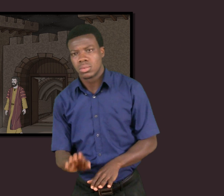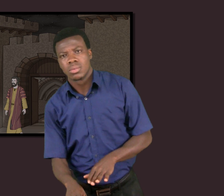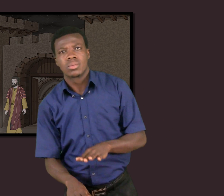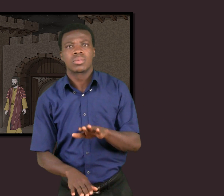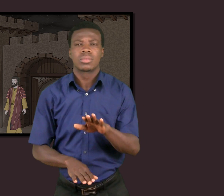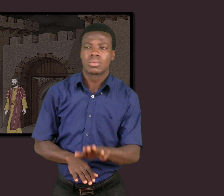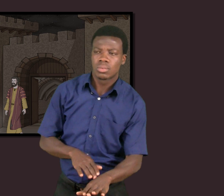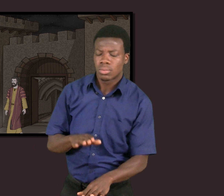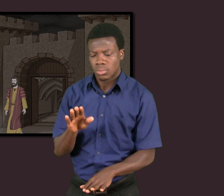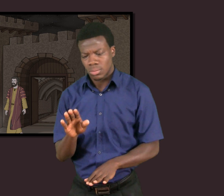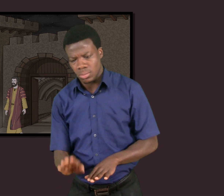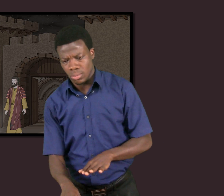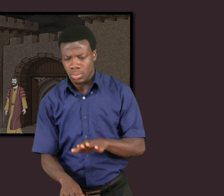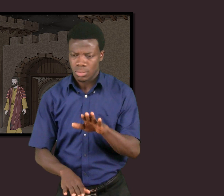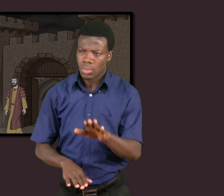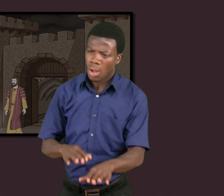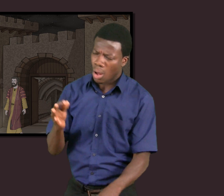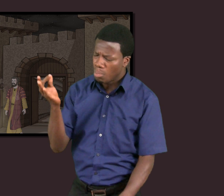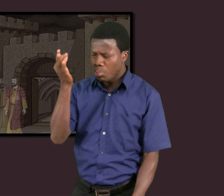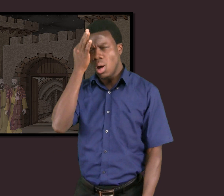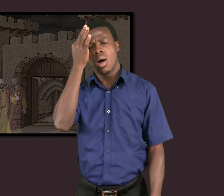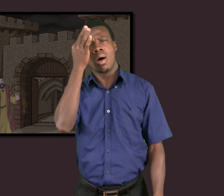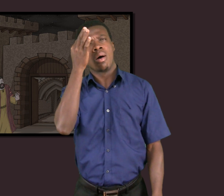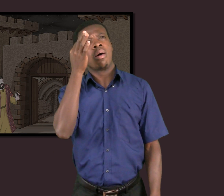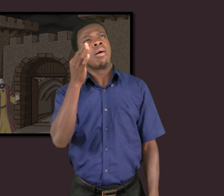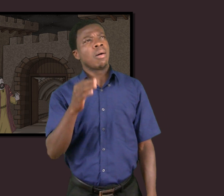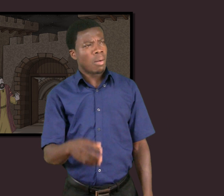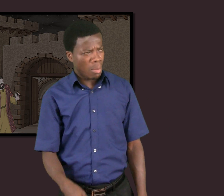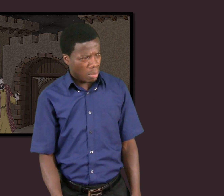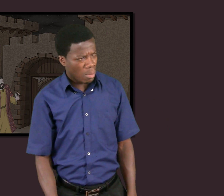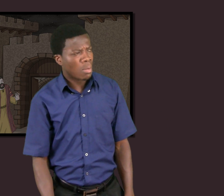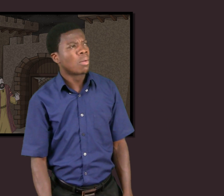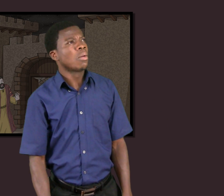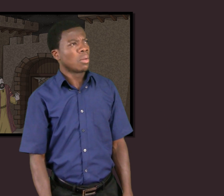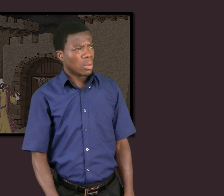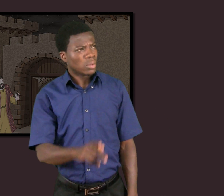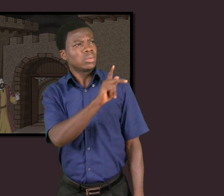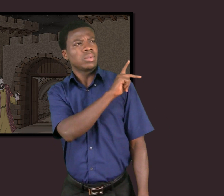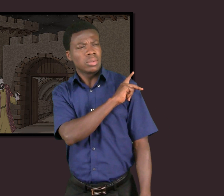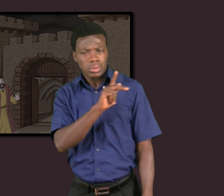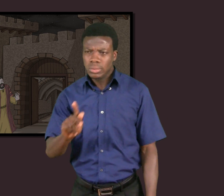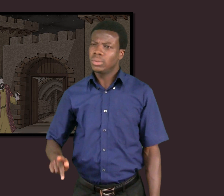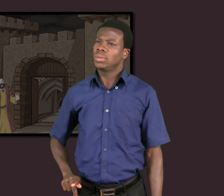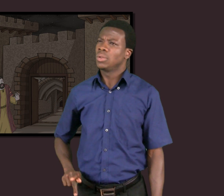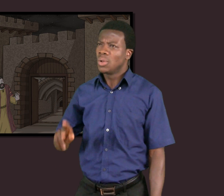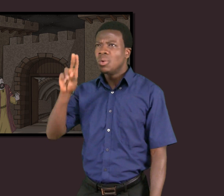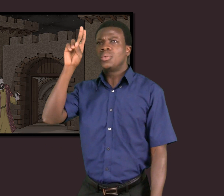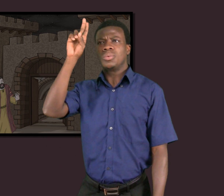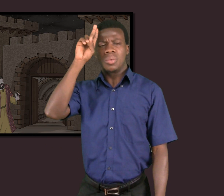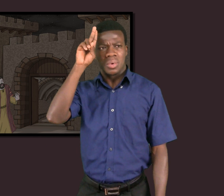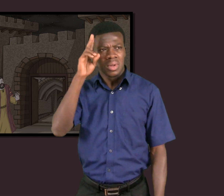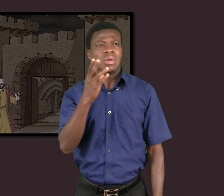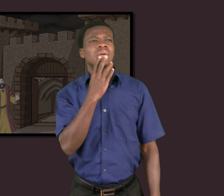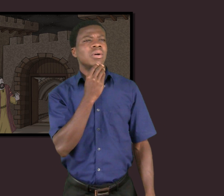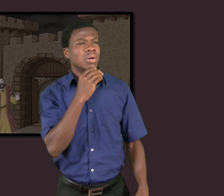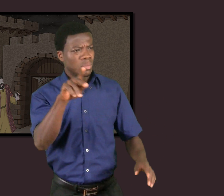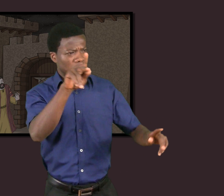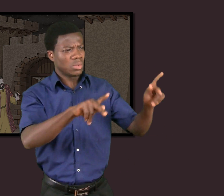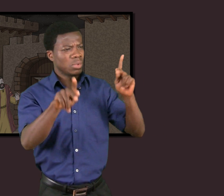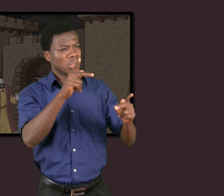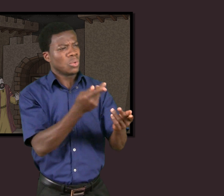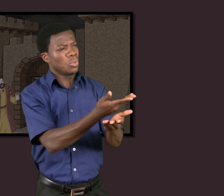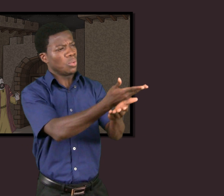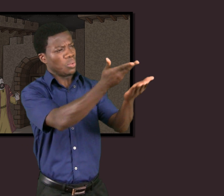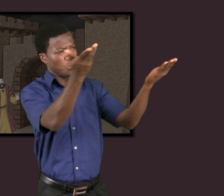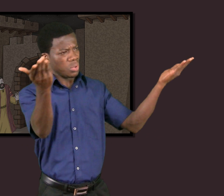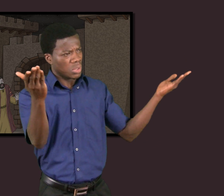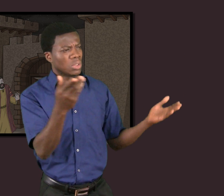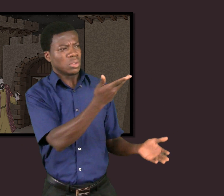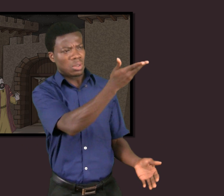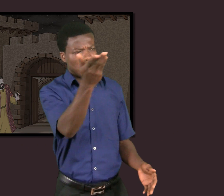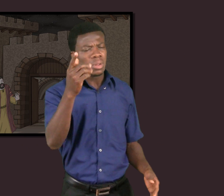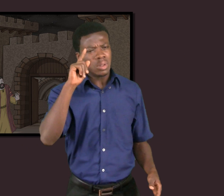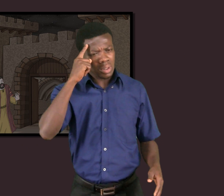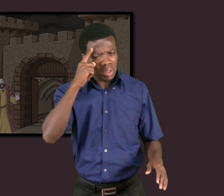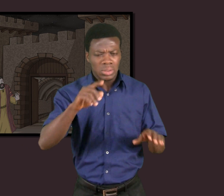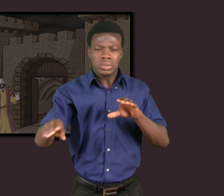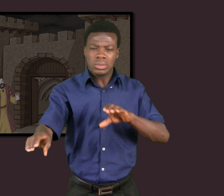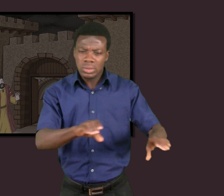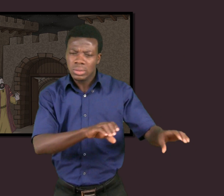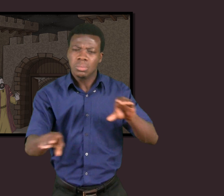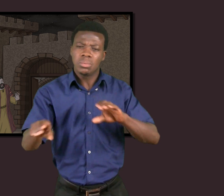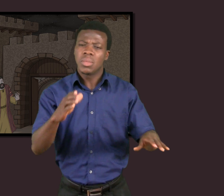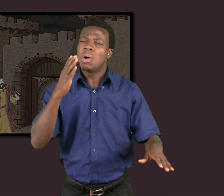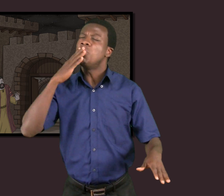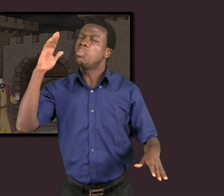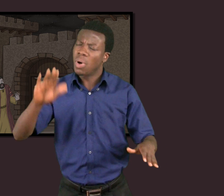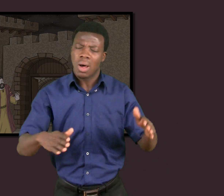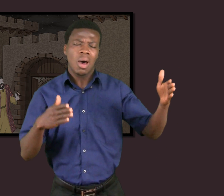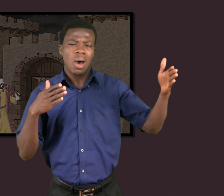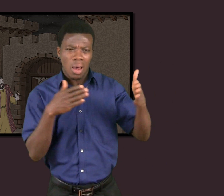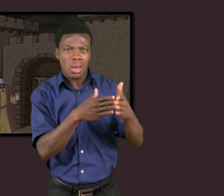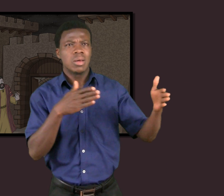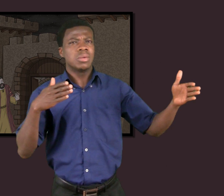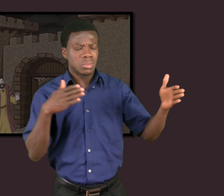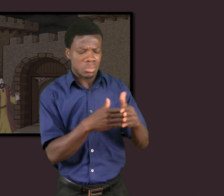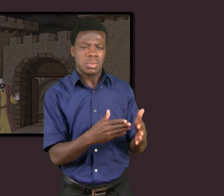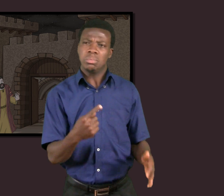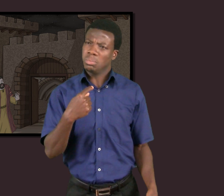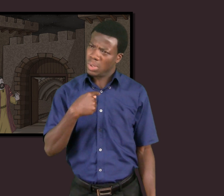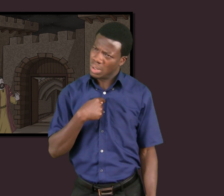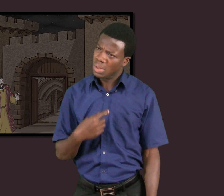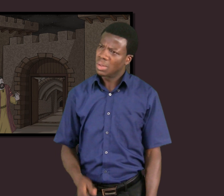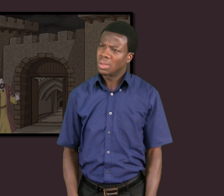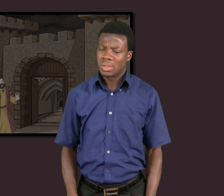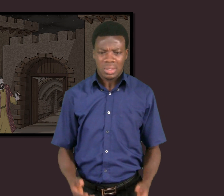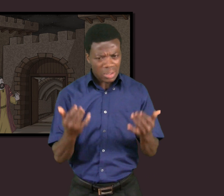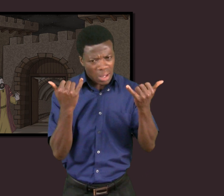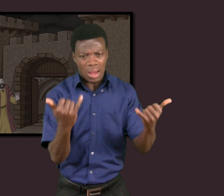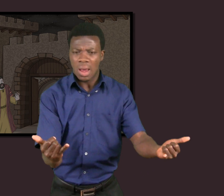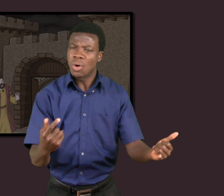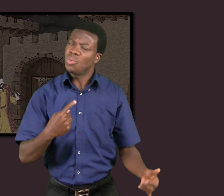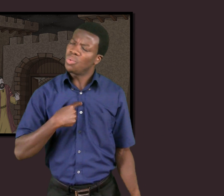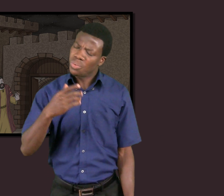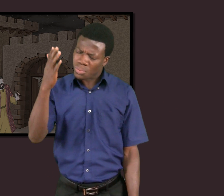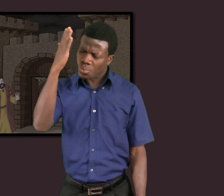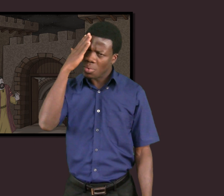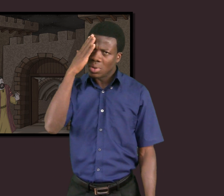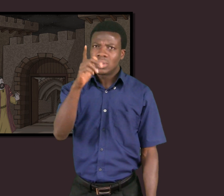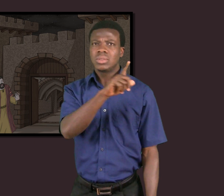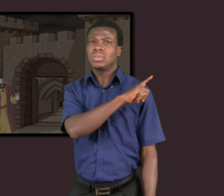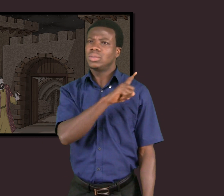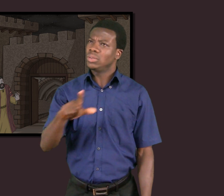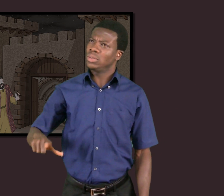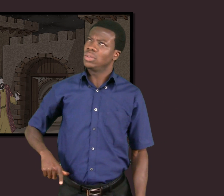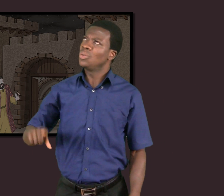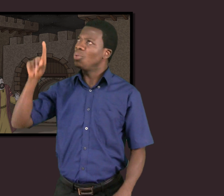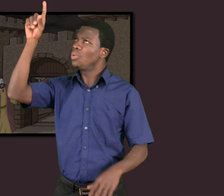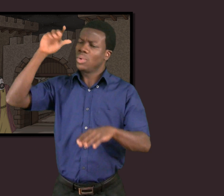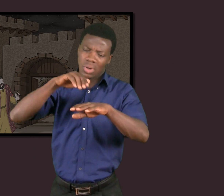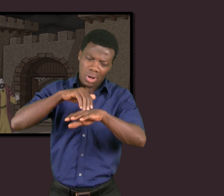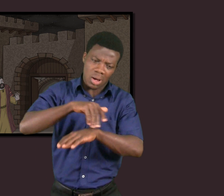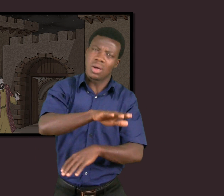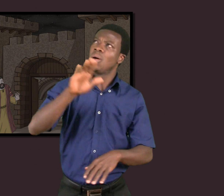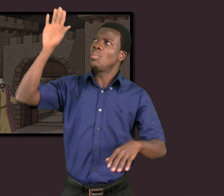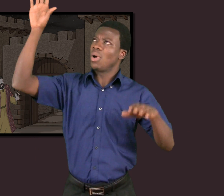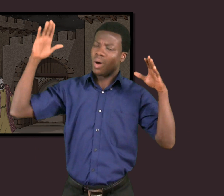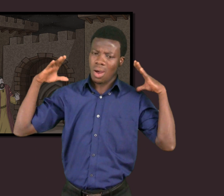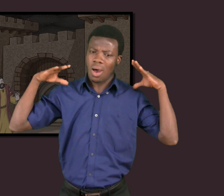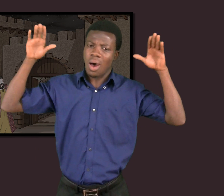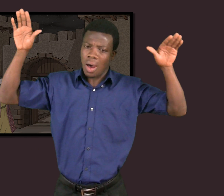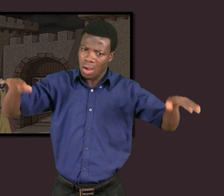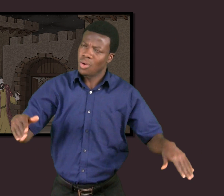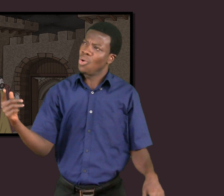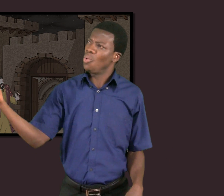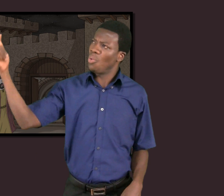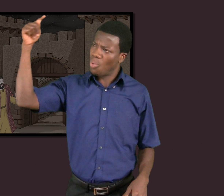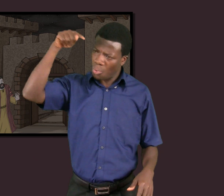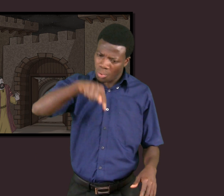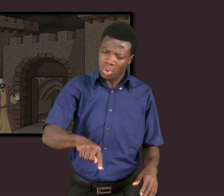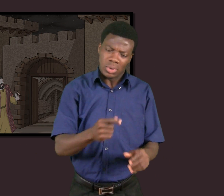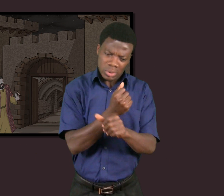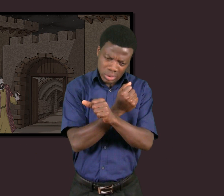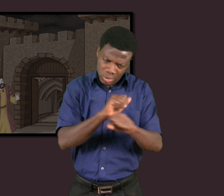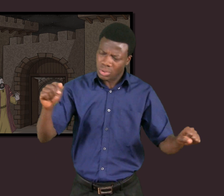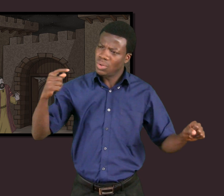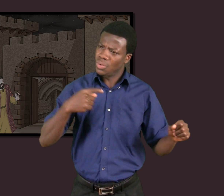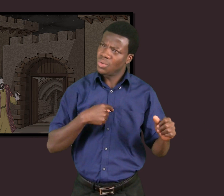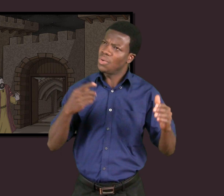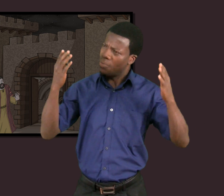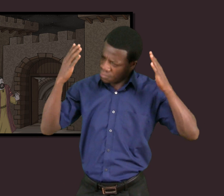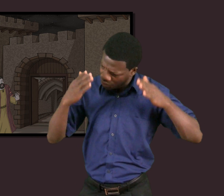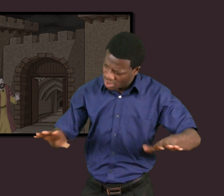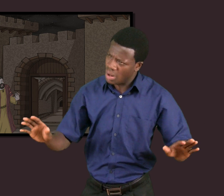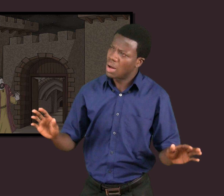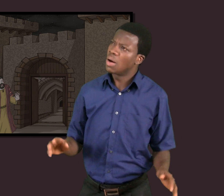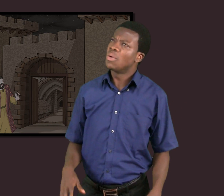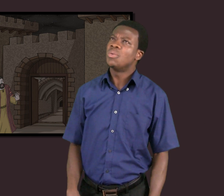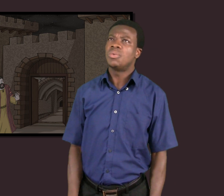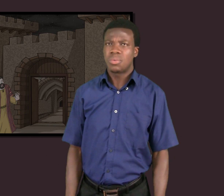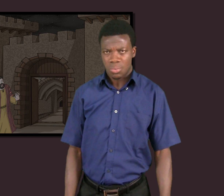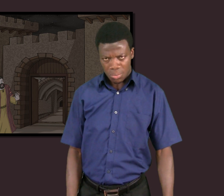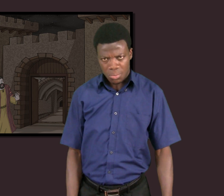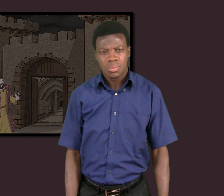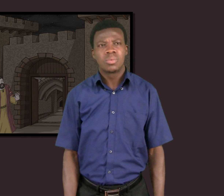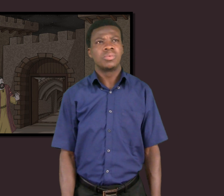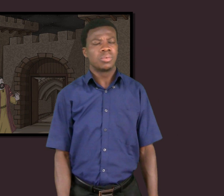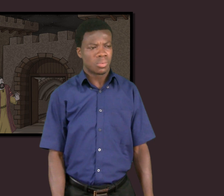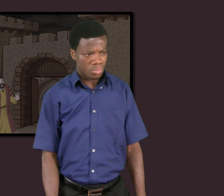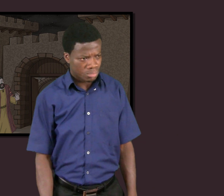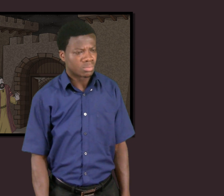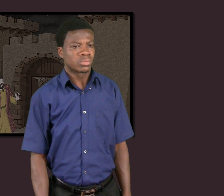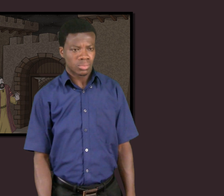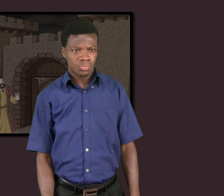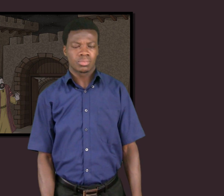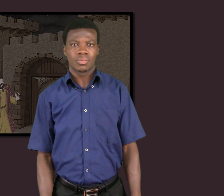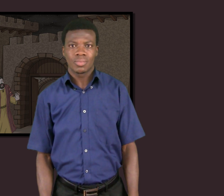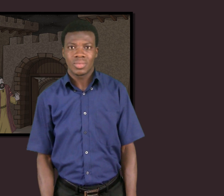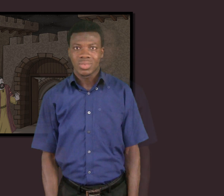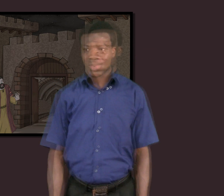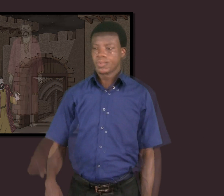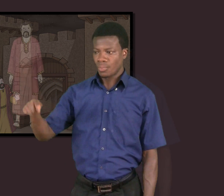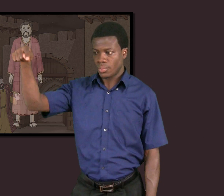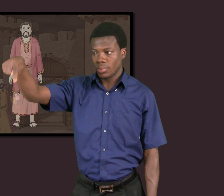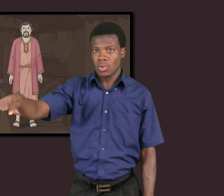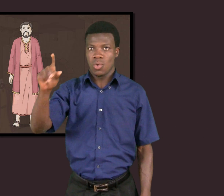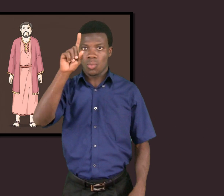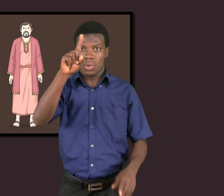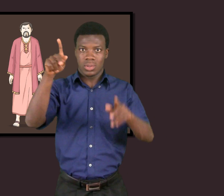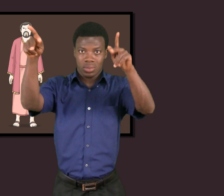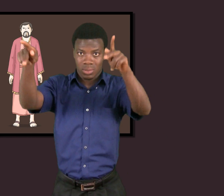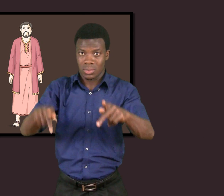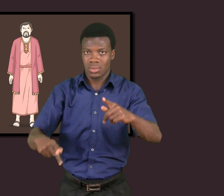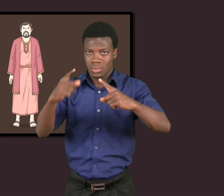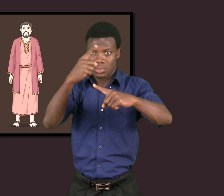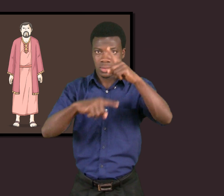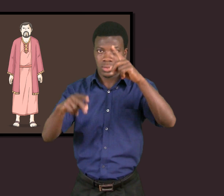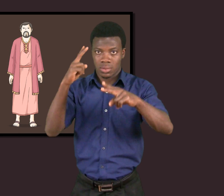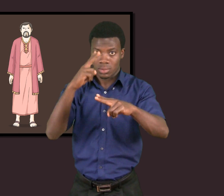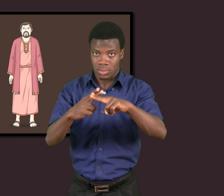Then Peter came to himself and said, “Now I know for sure that the Lord has sent His angel and rescued me from Herod’s grasp and from everything the Jewish people were anticipating.”